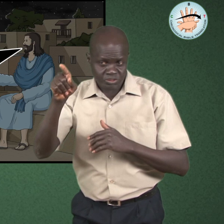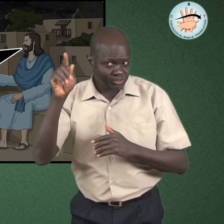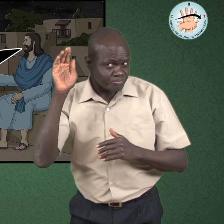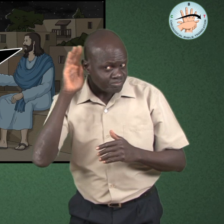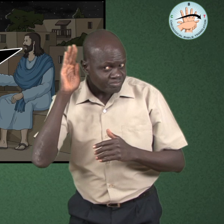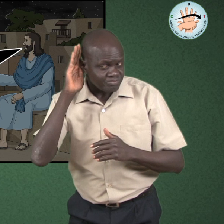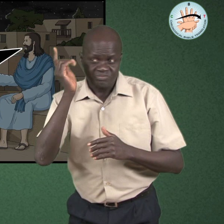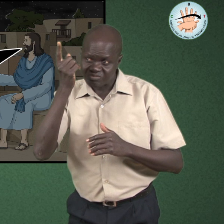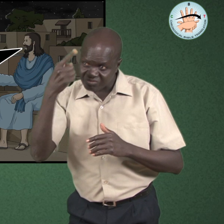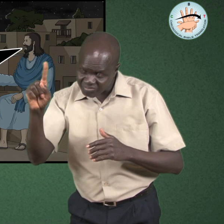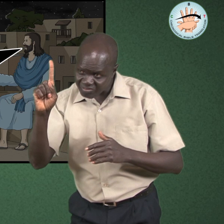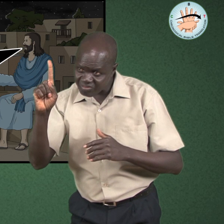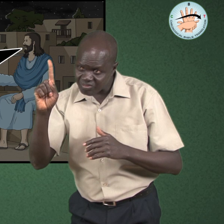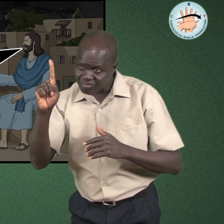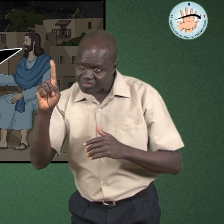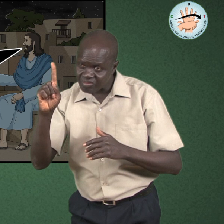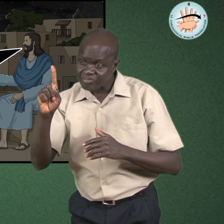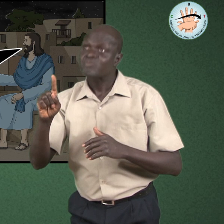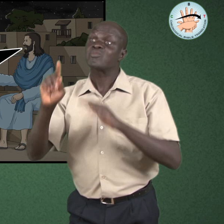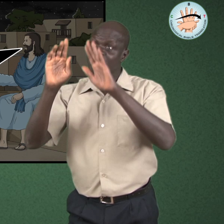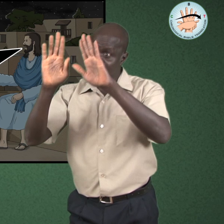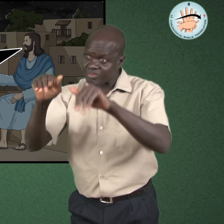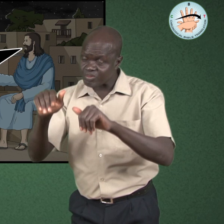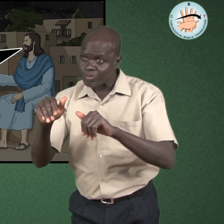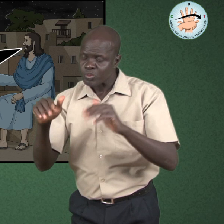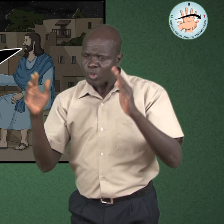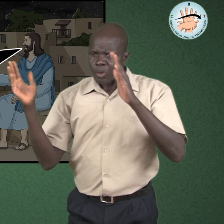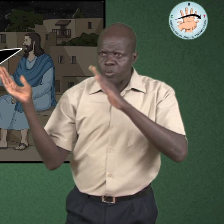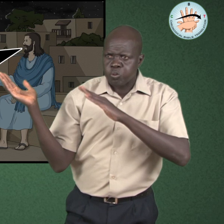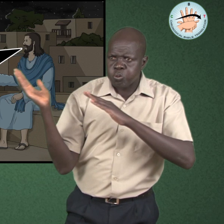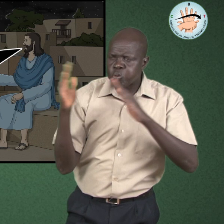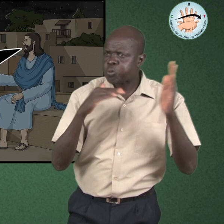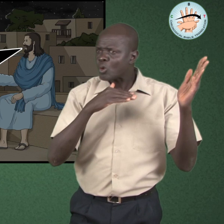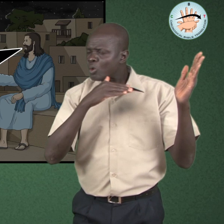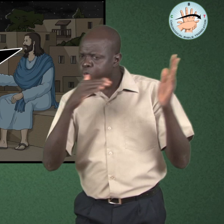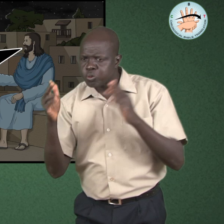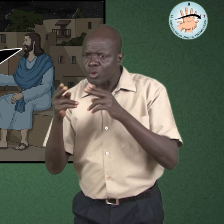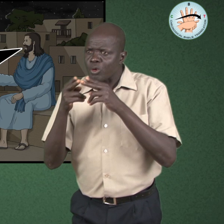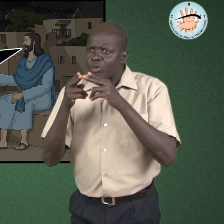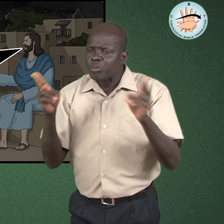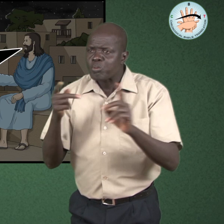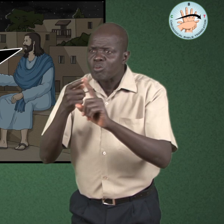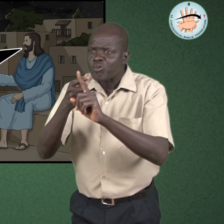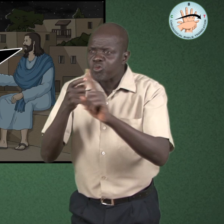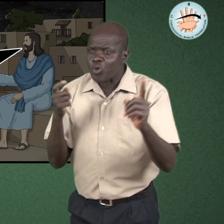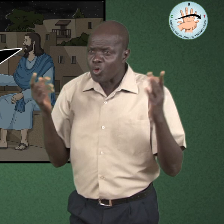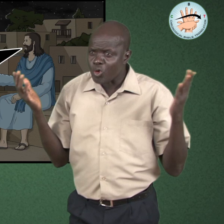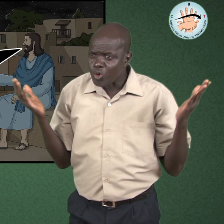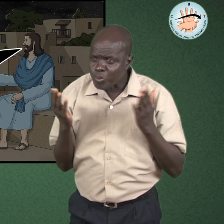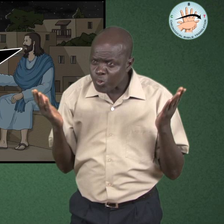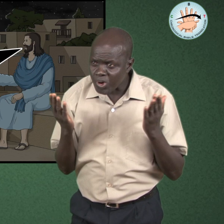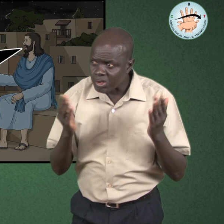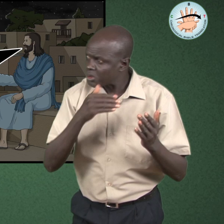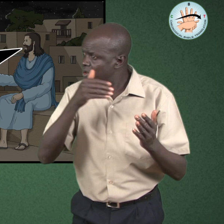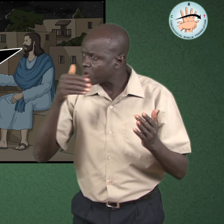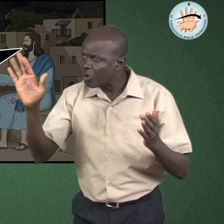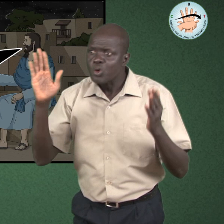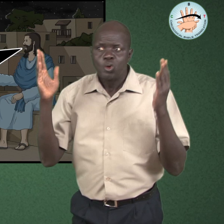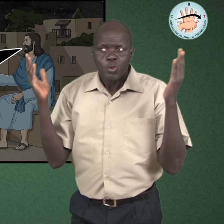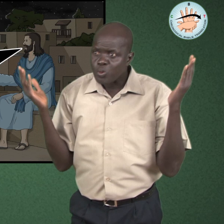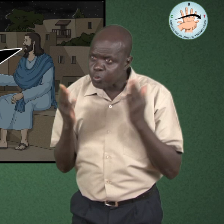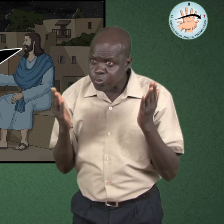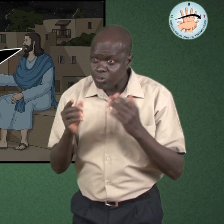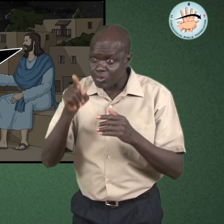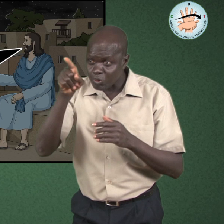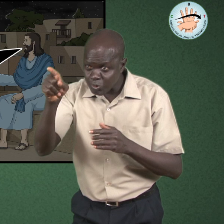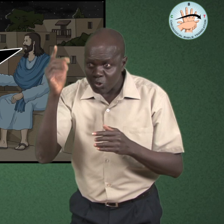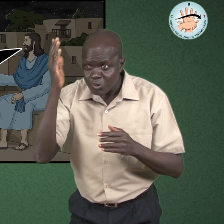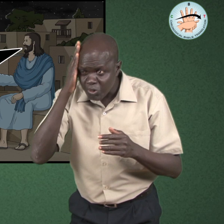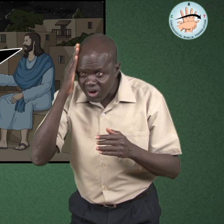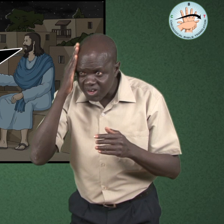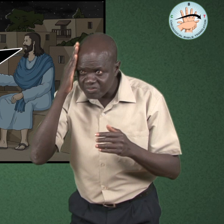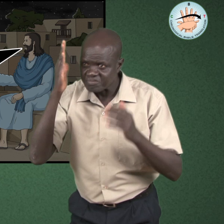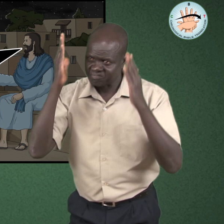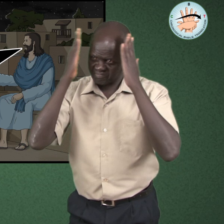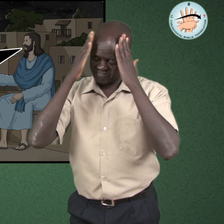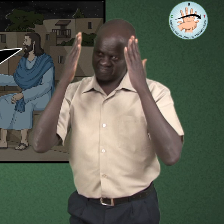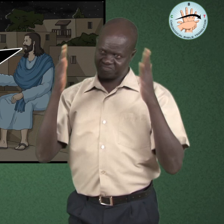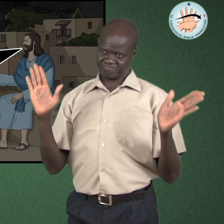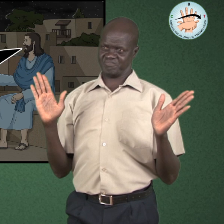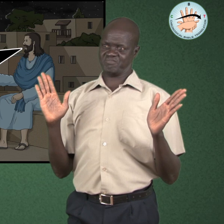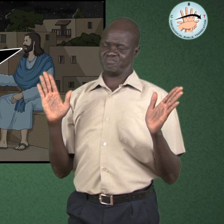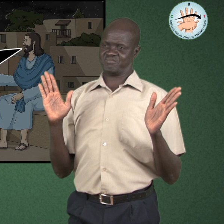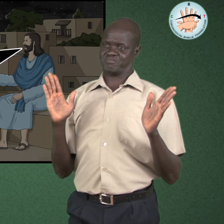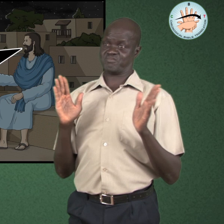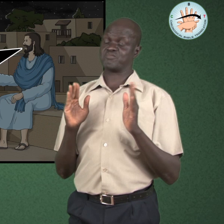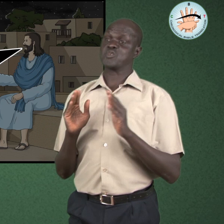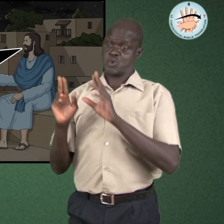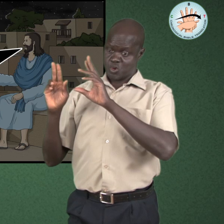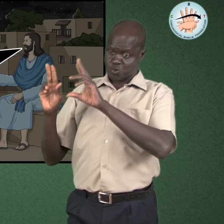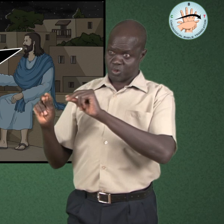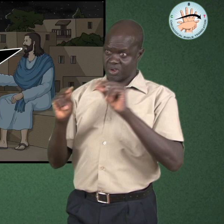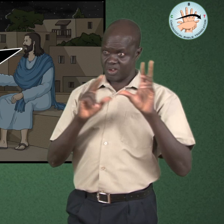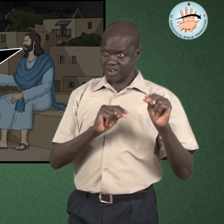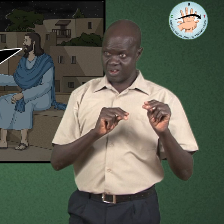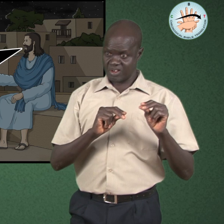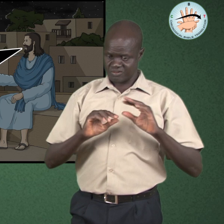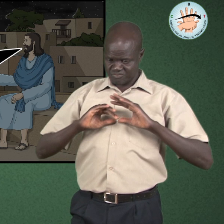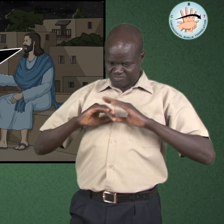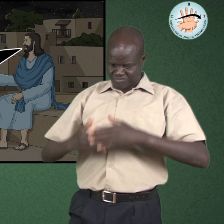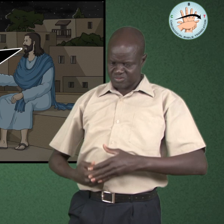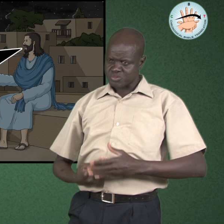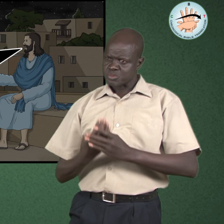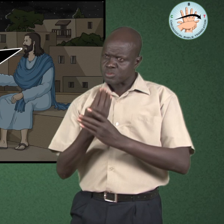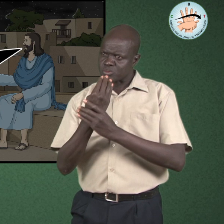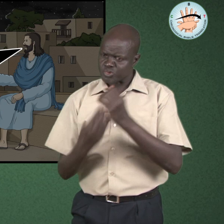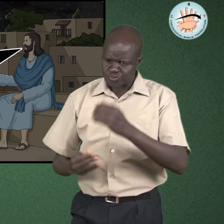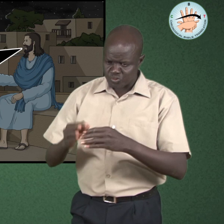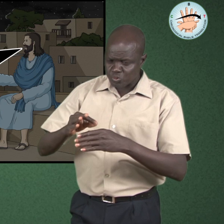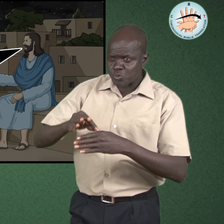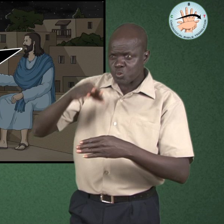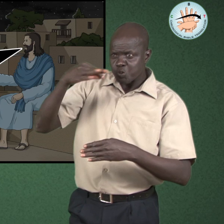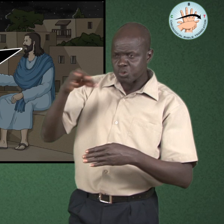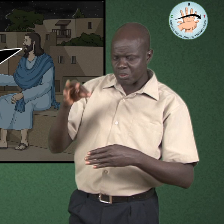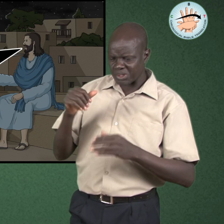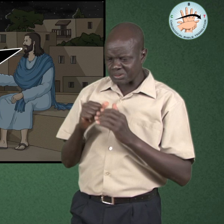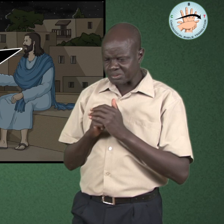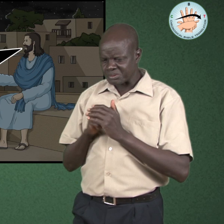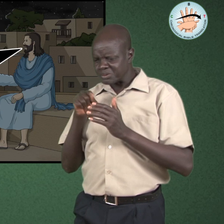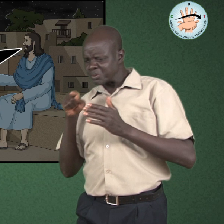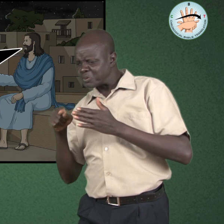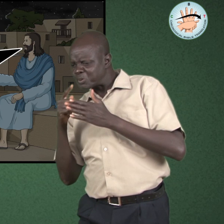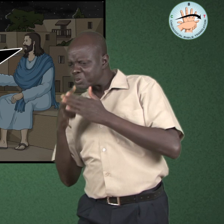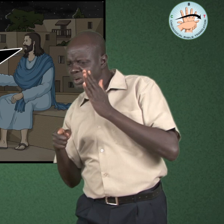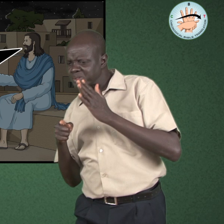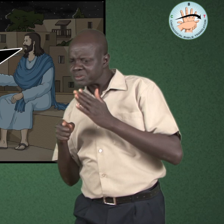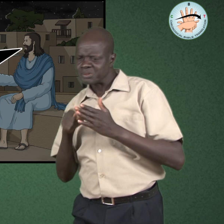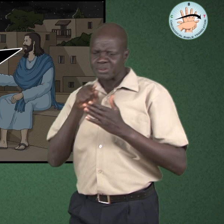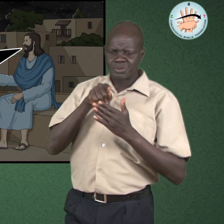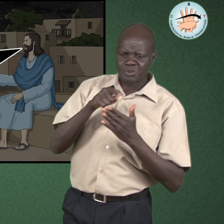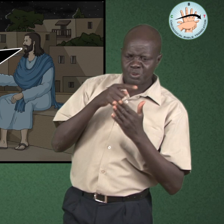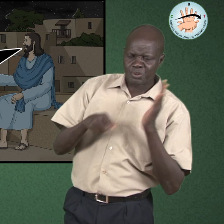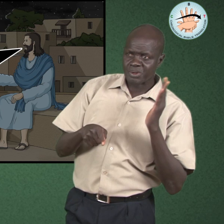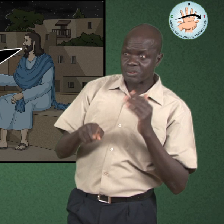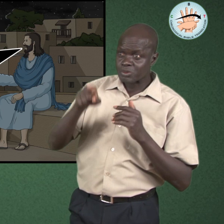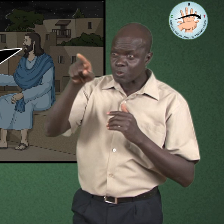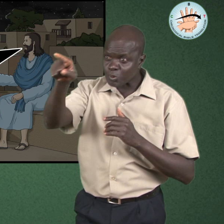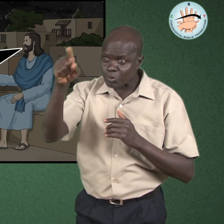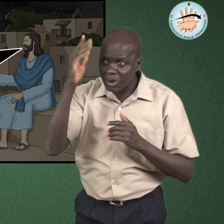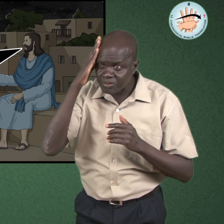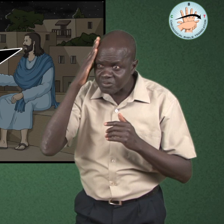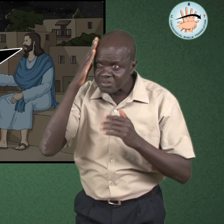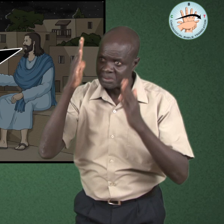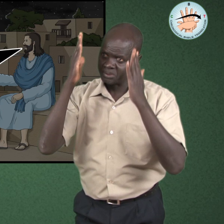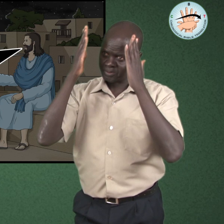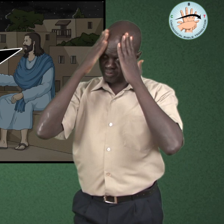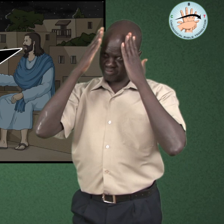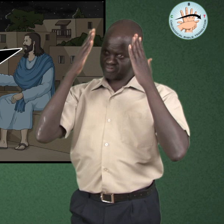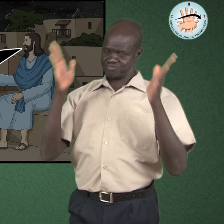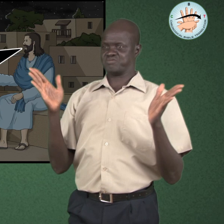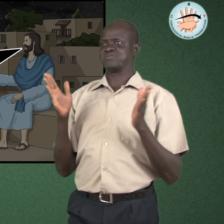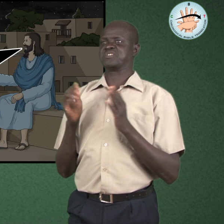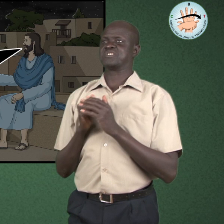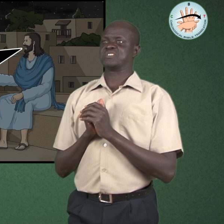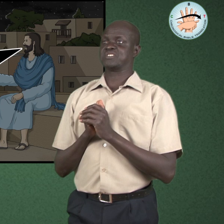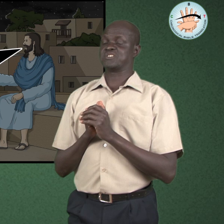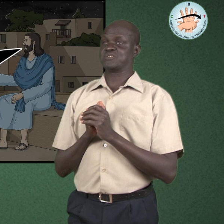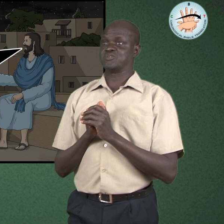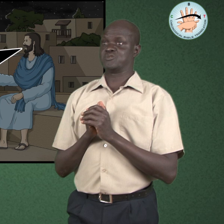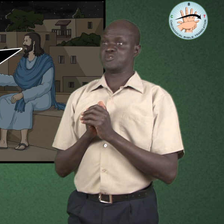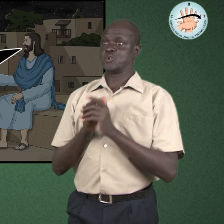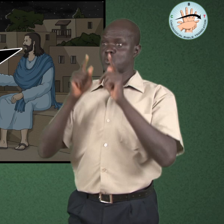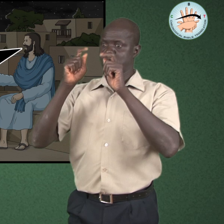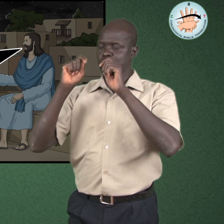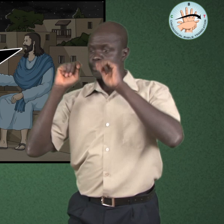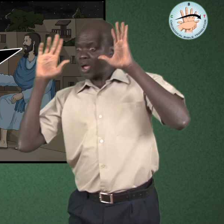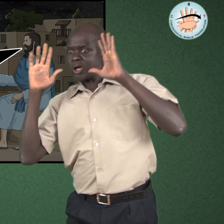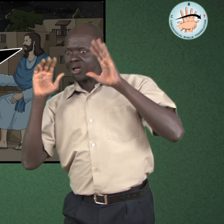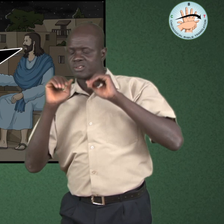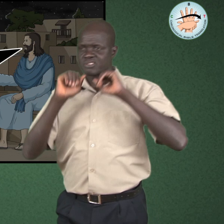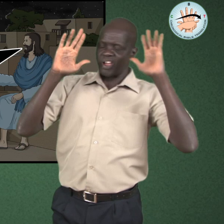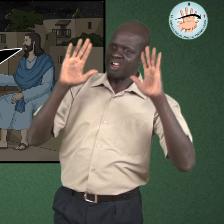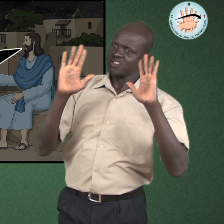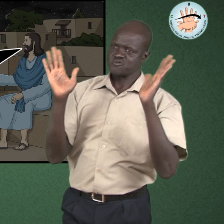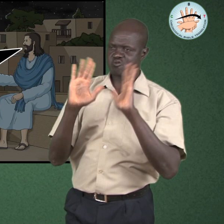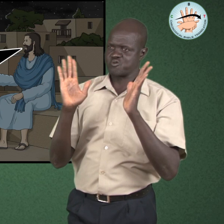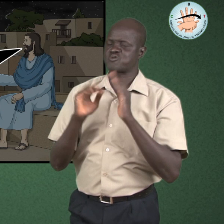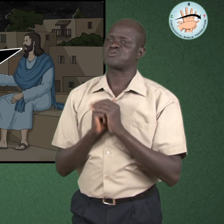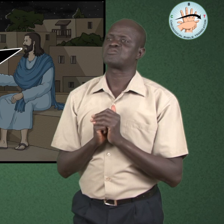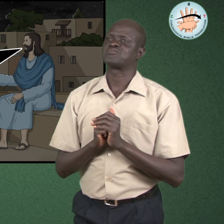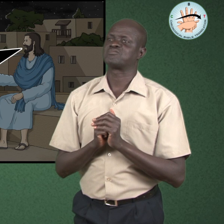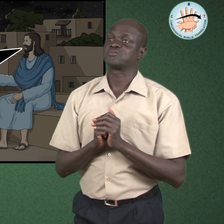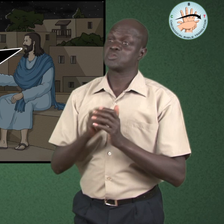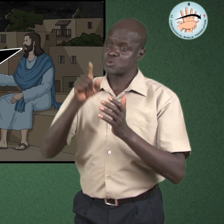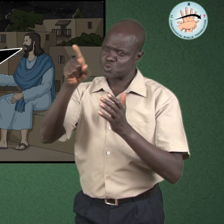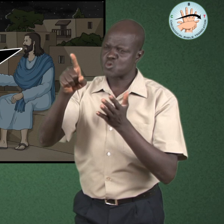You hear its sound, but you do not know where it comes from or where it is going.